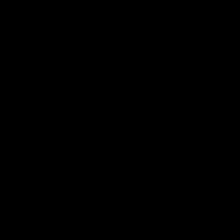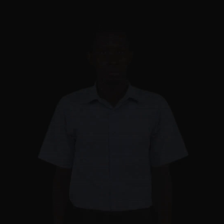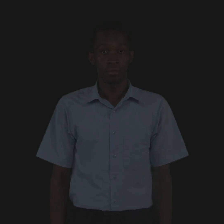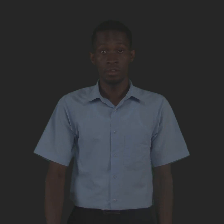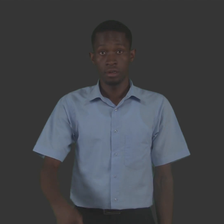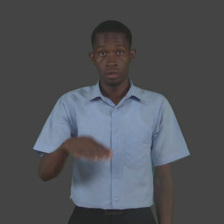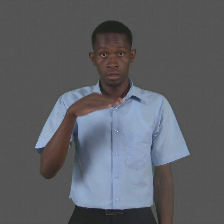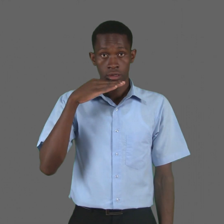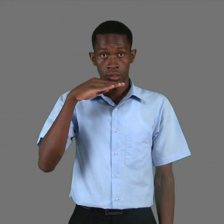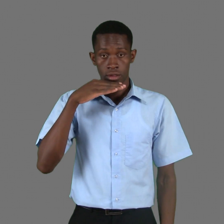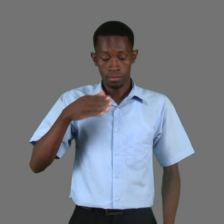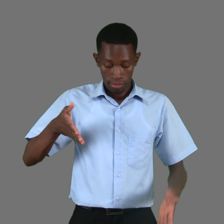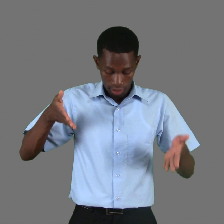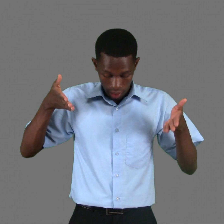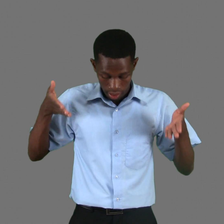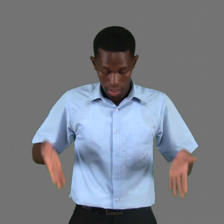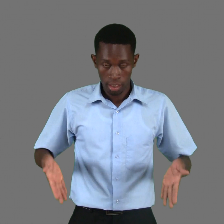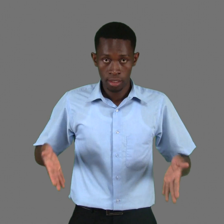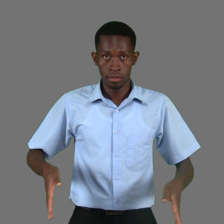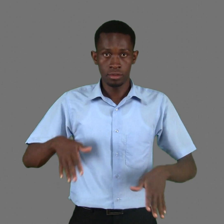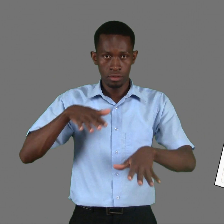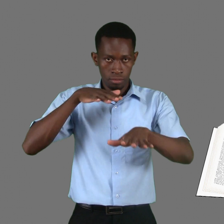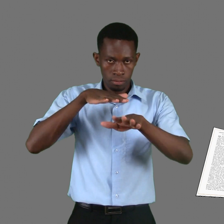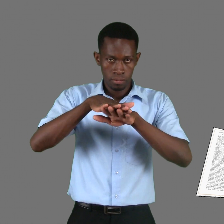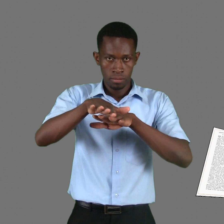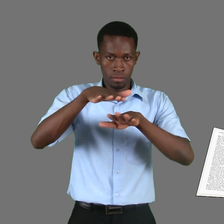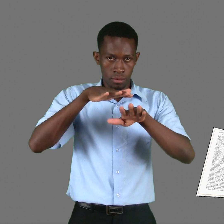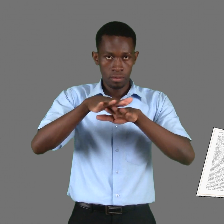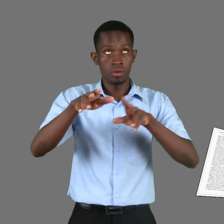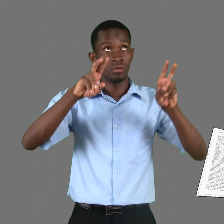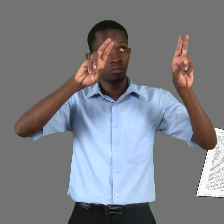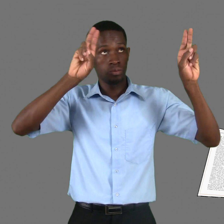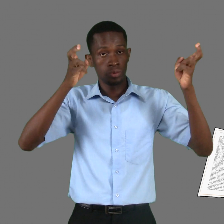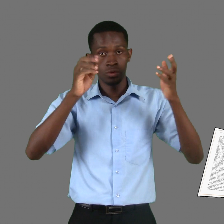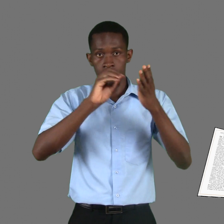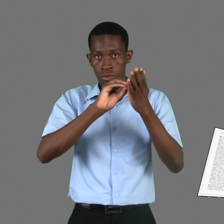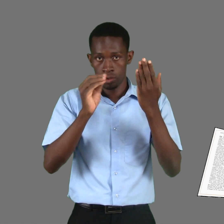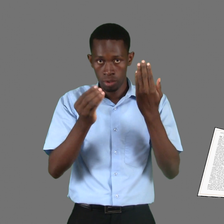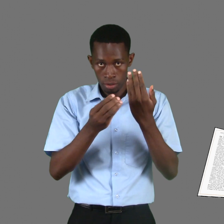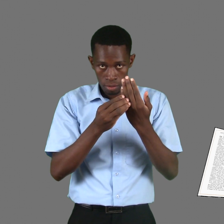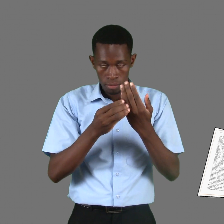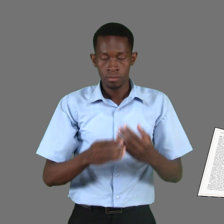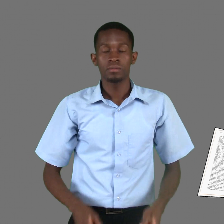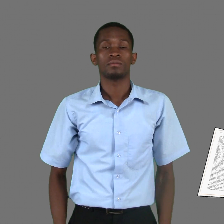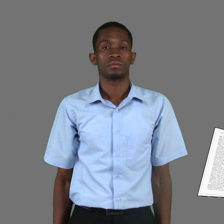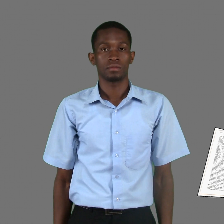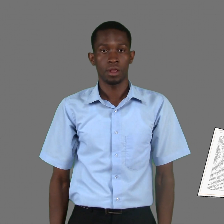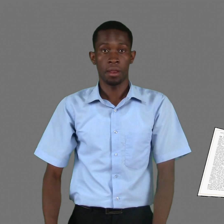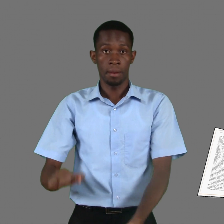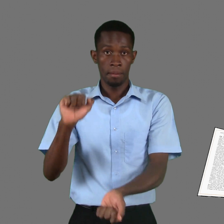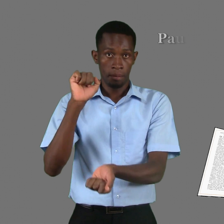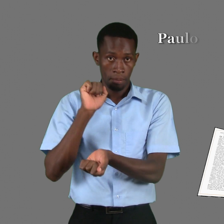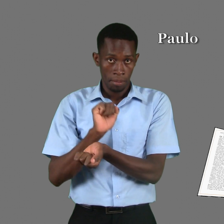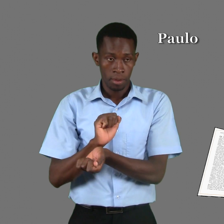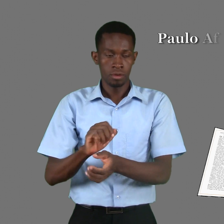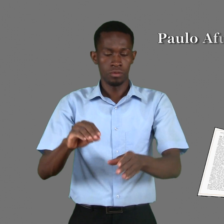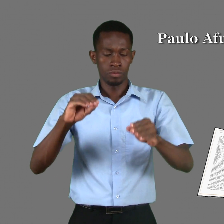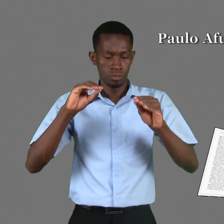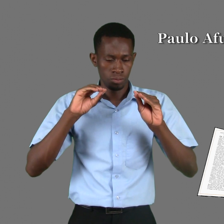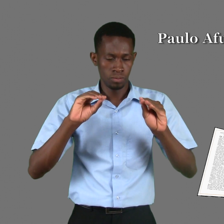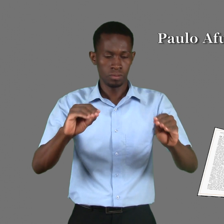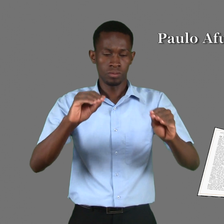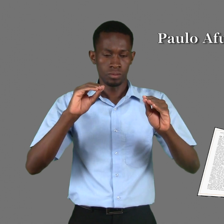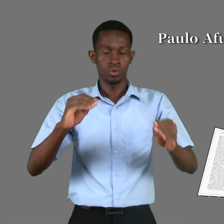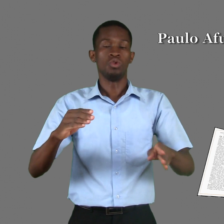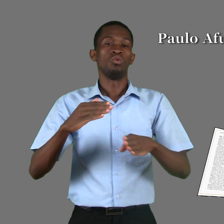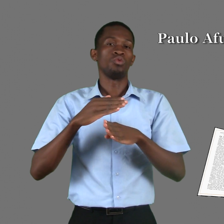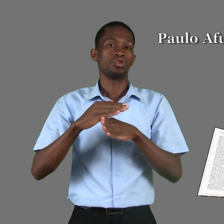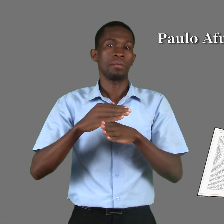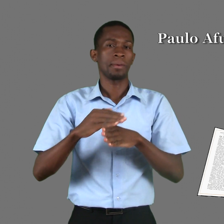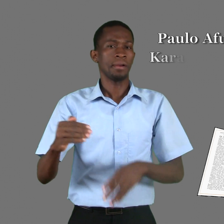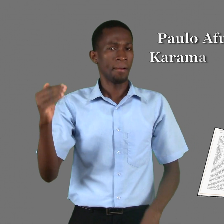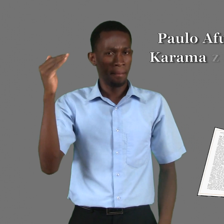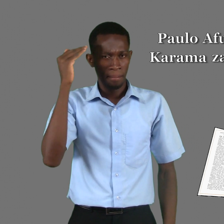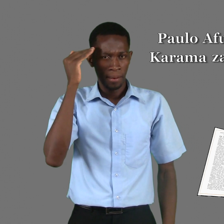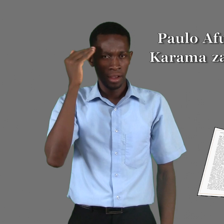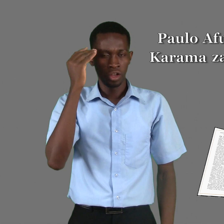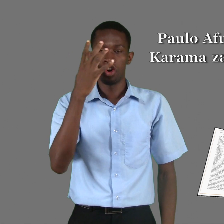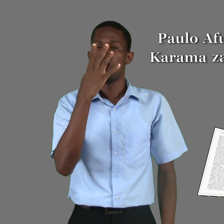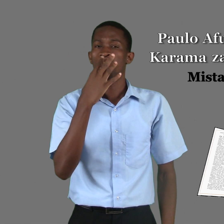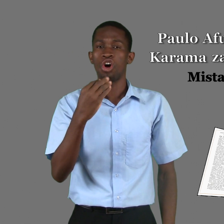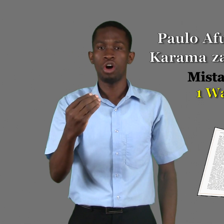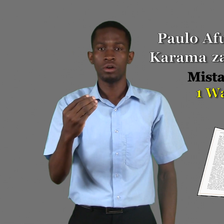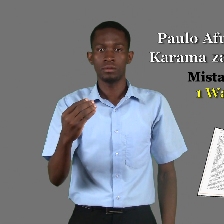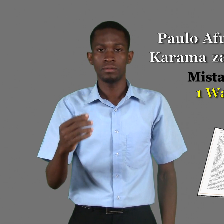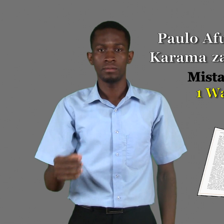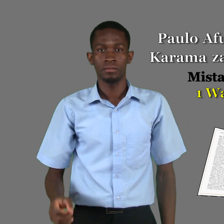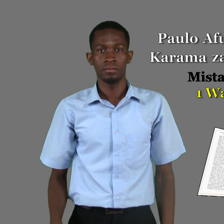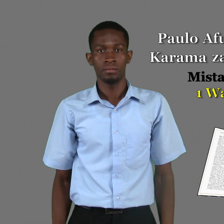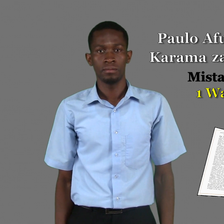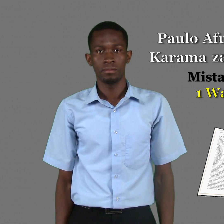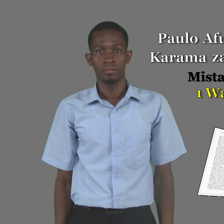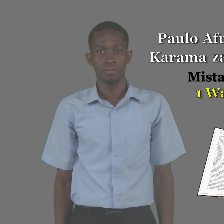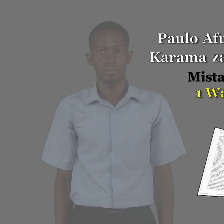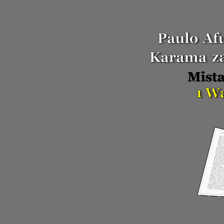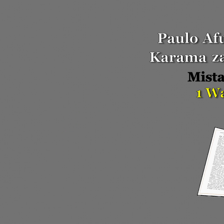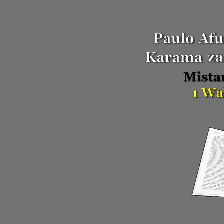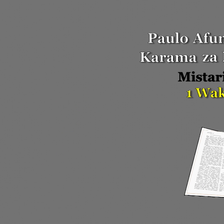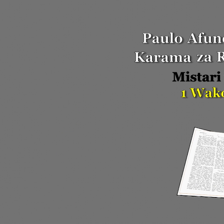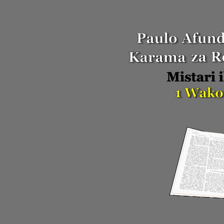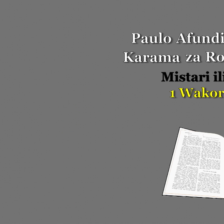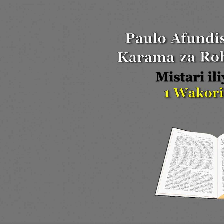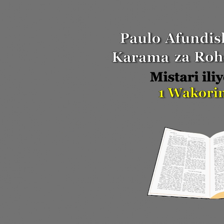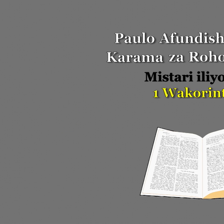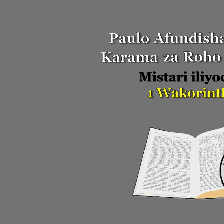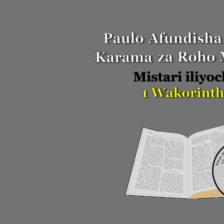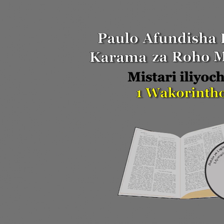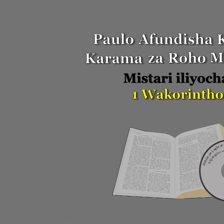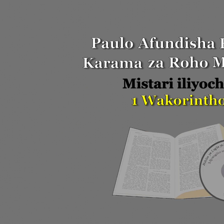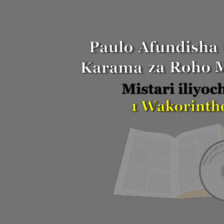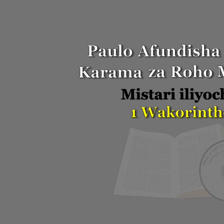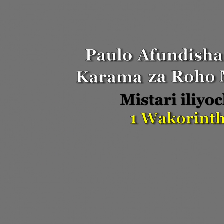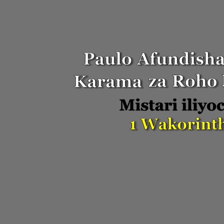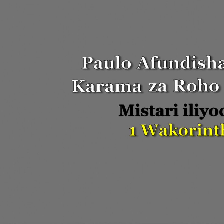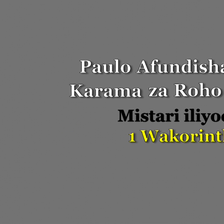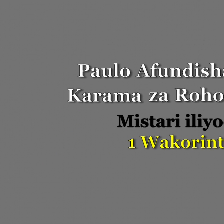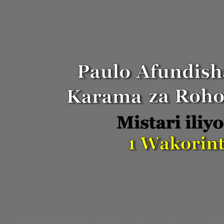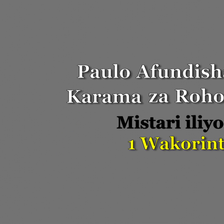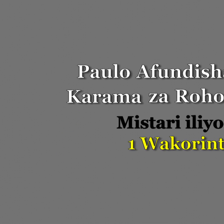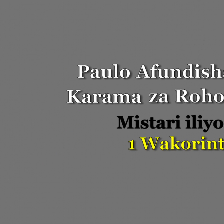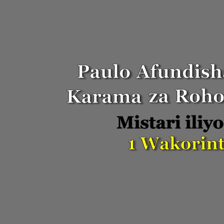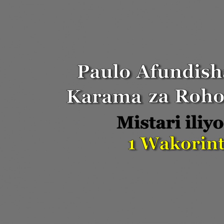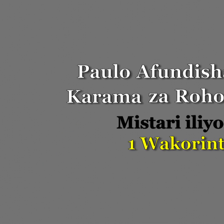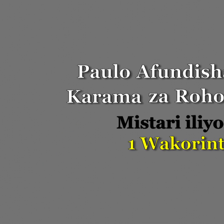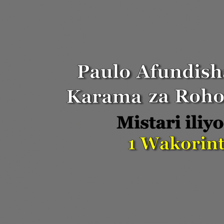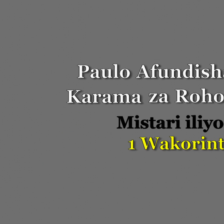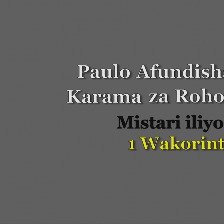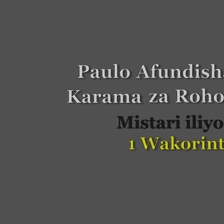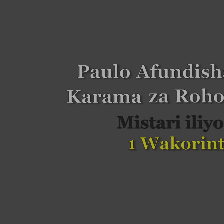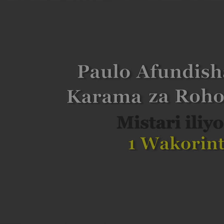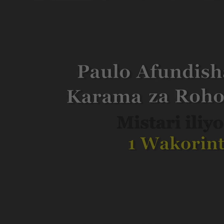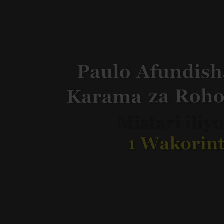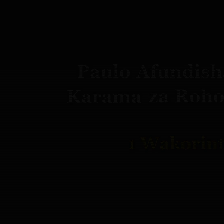Paul teaches about the gifts of the Holy Spirit